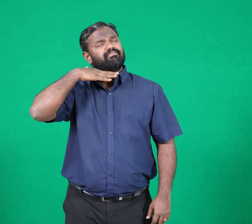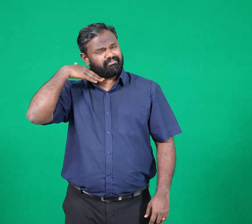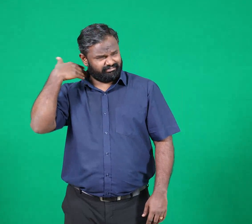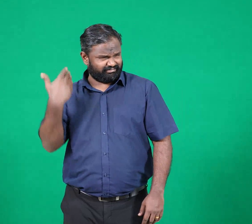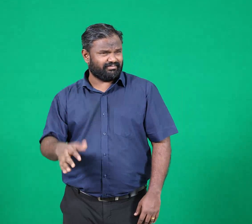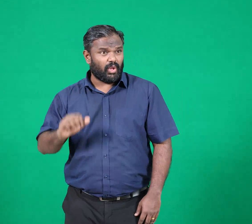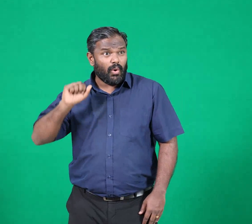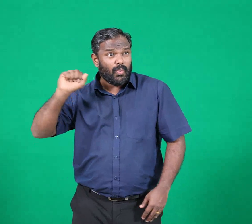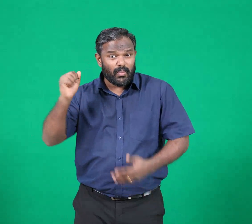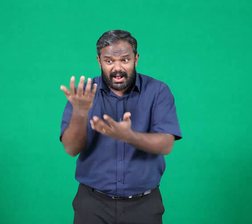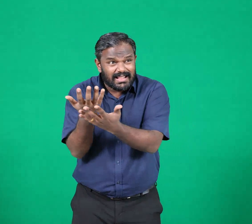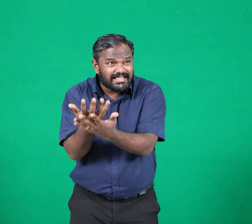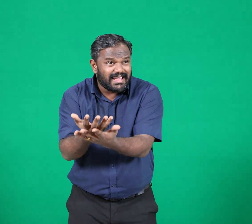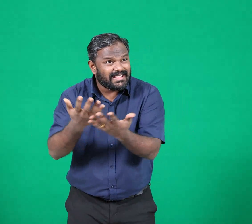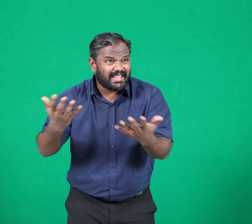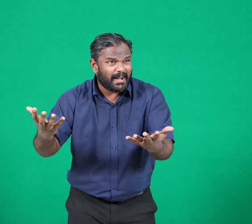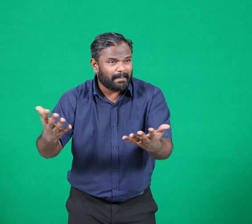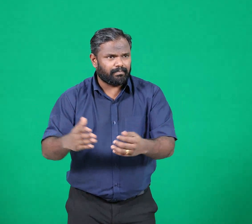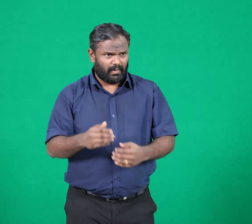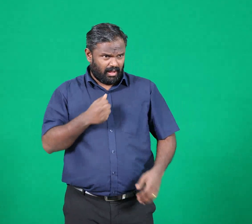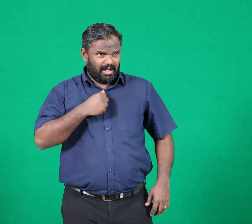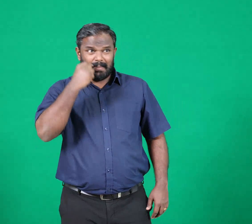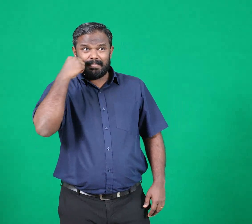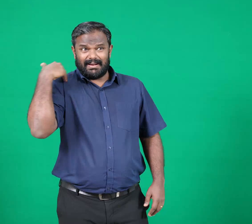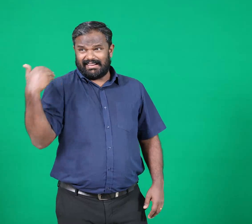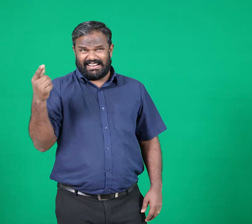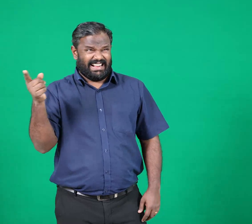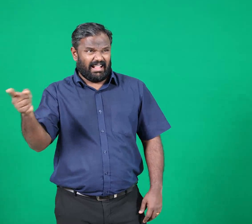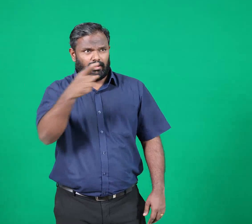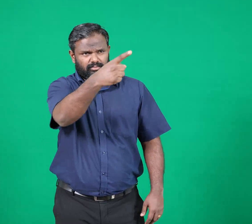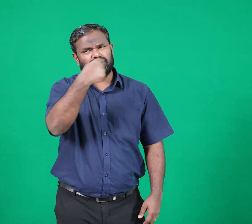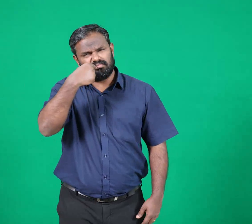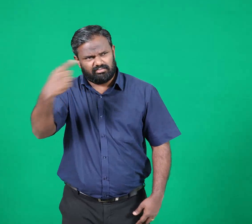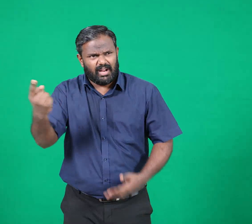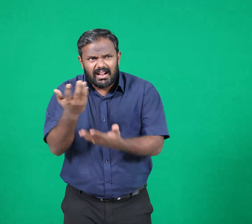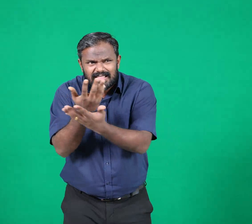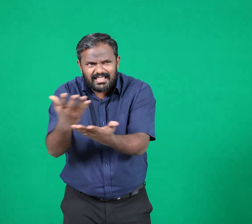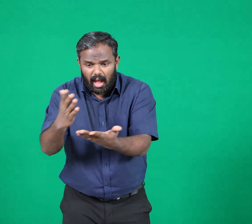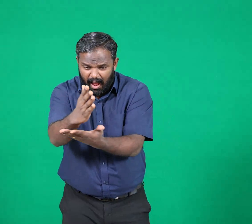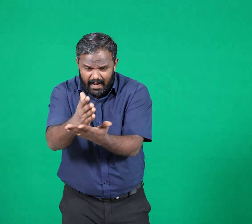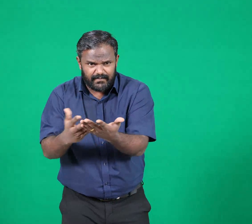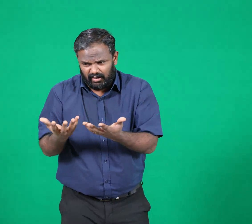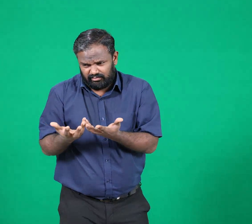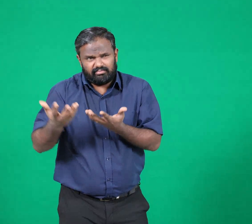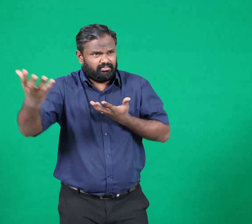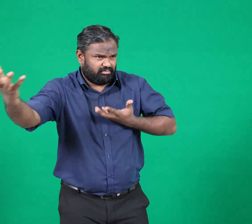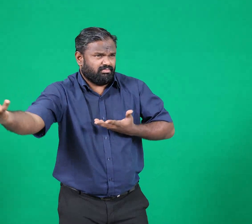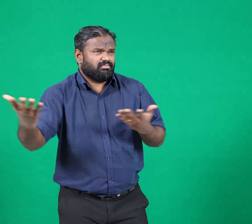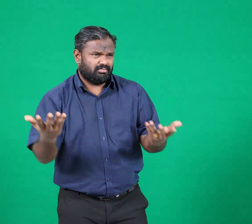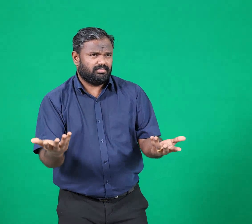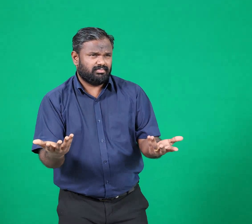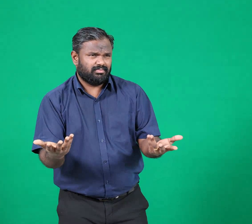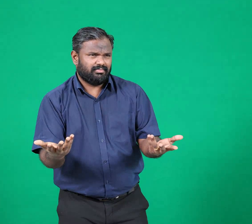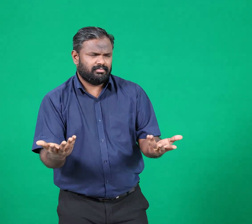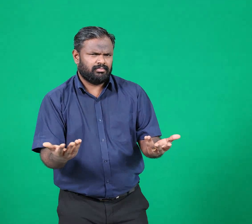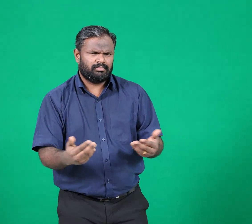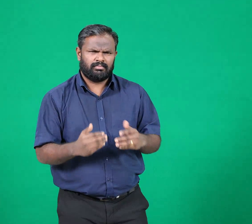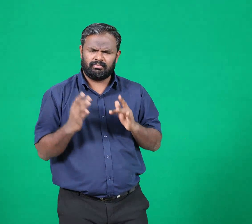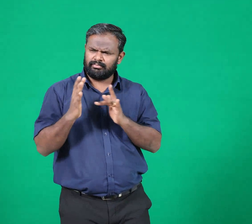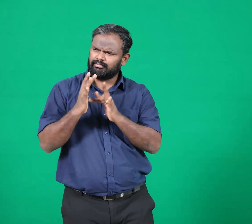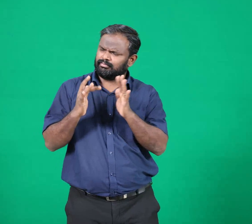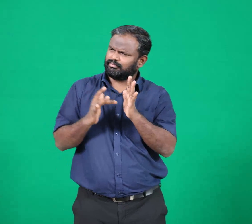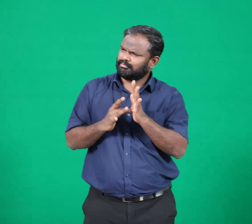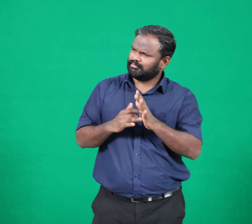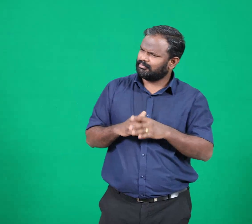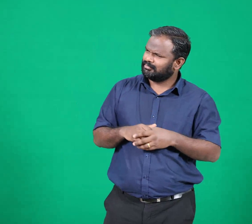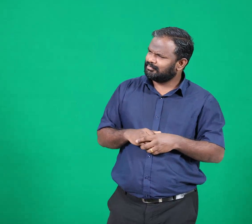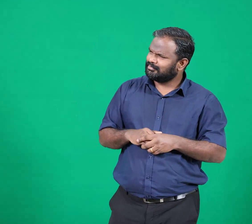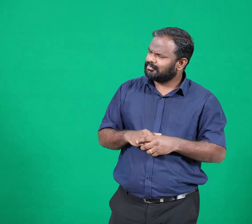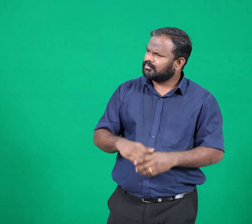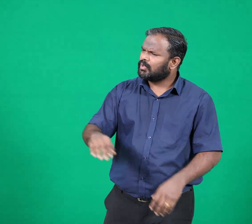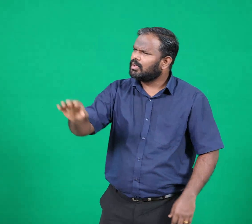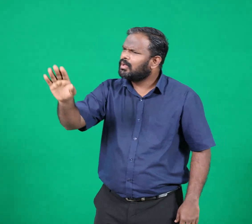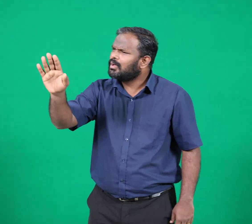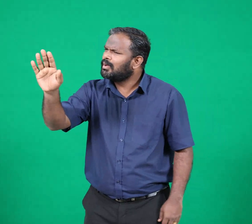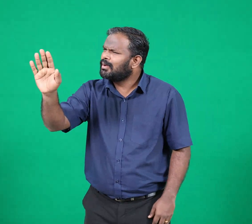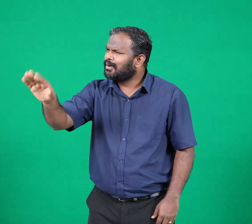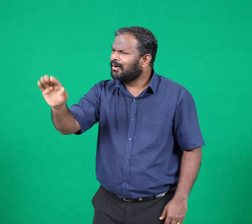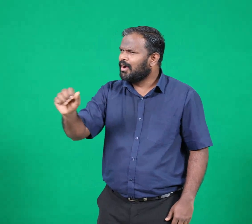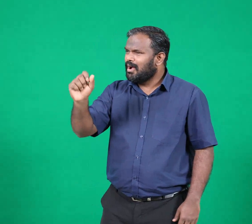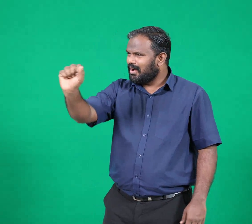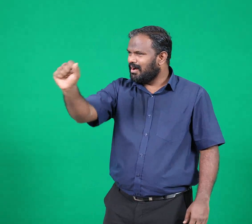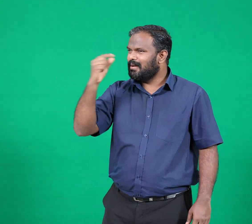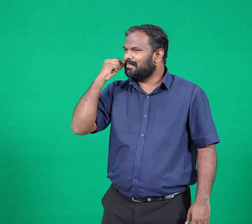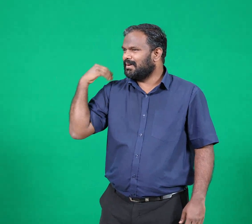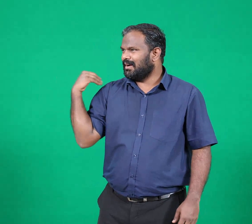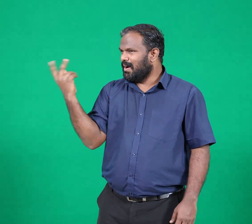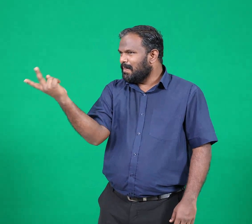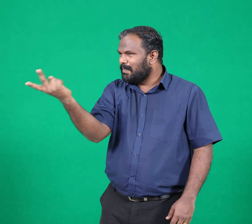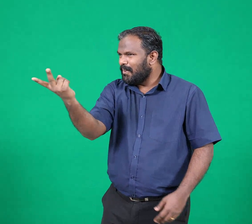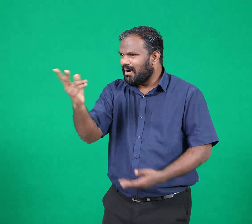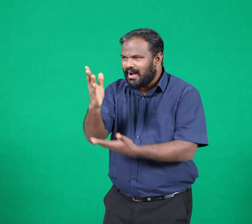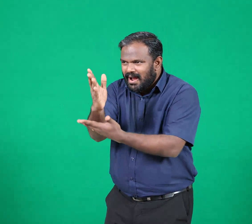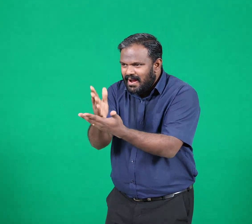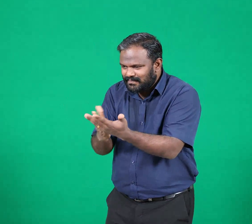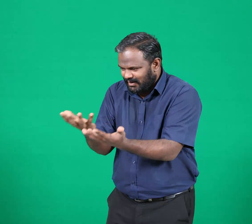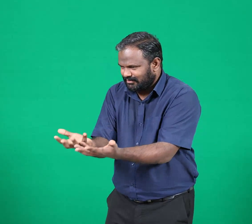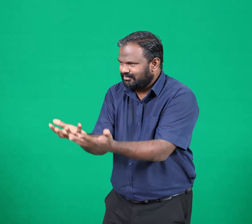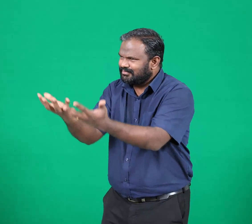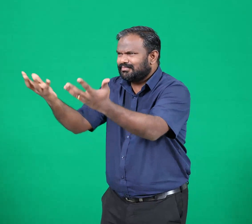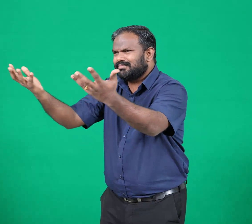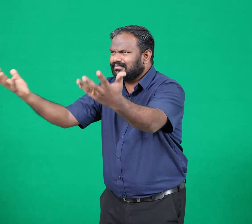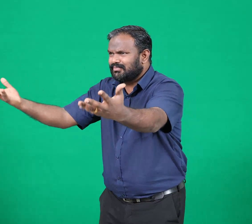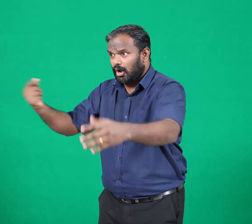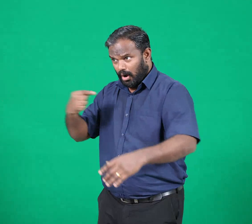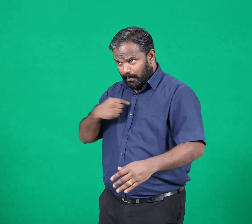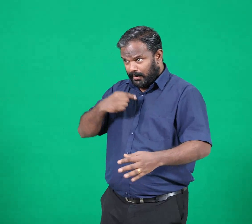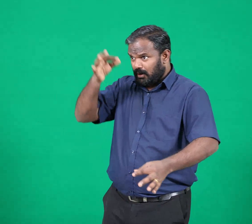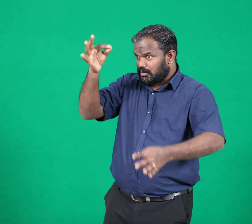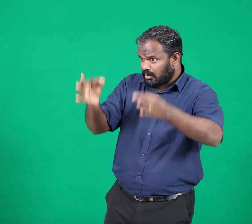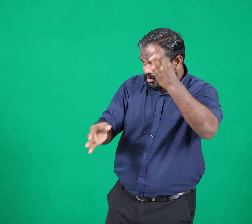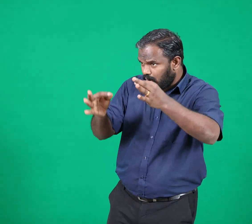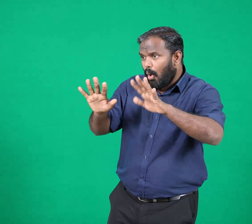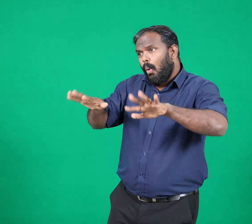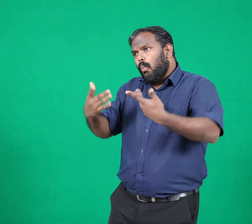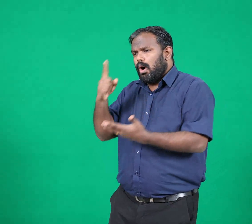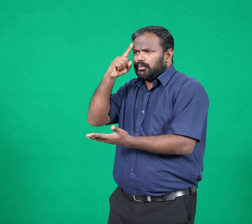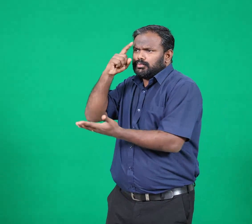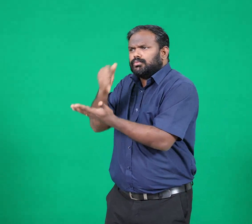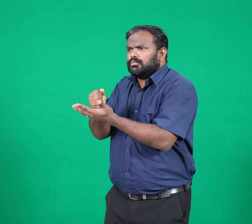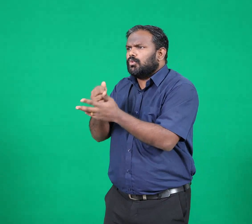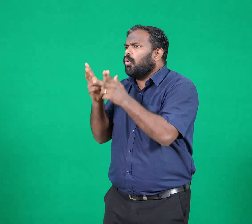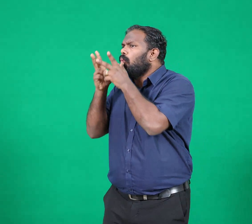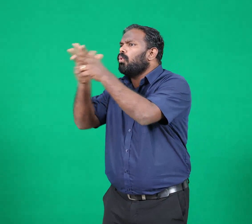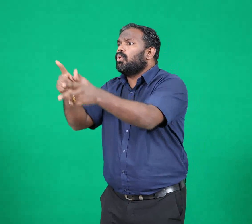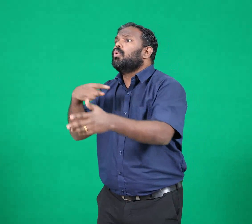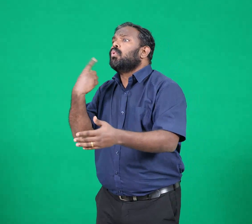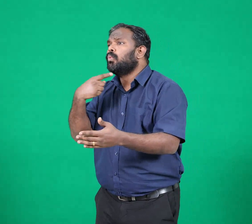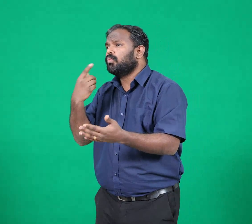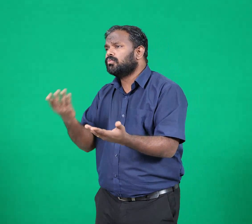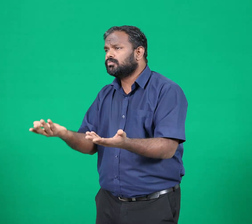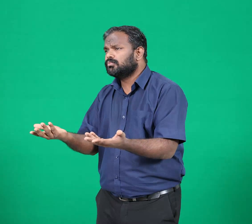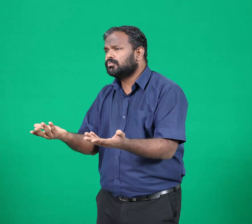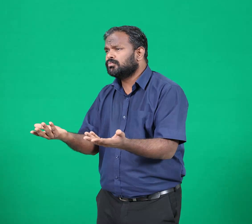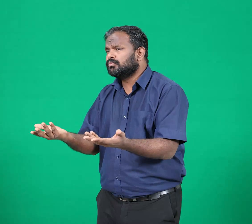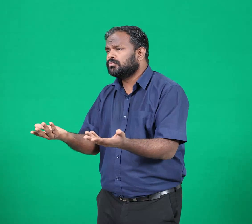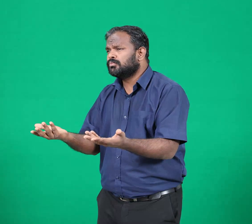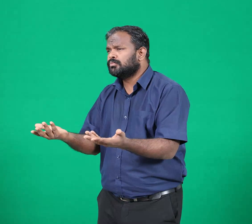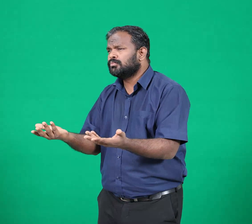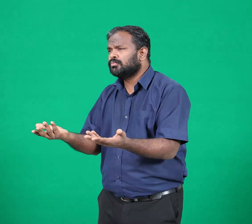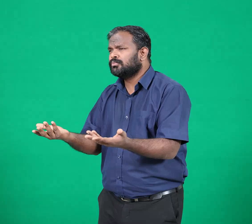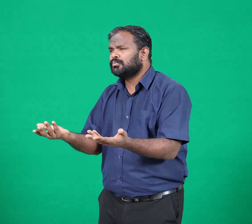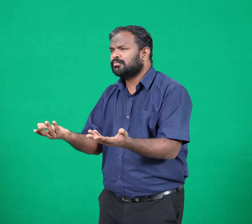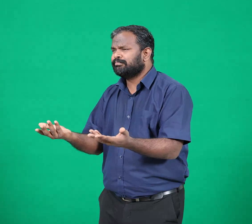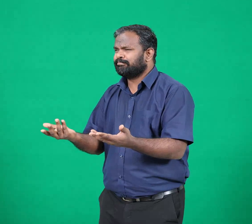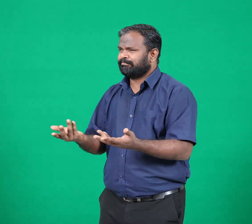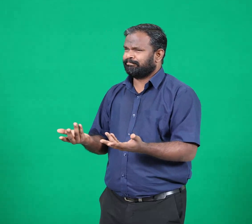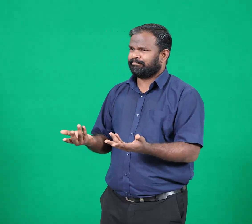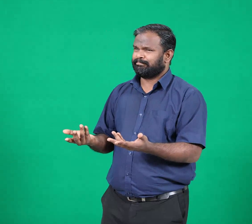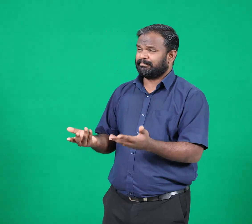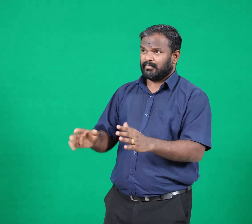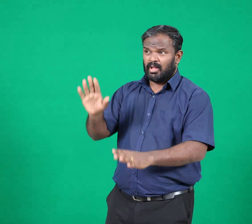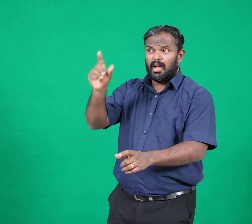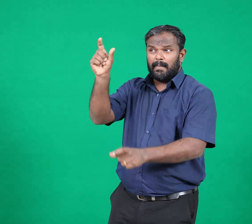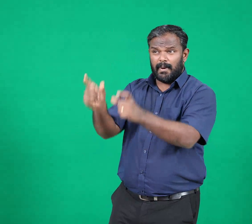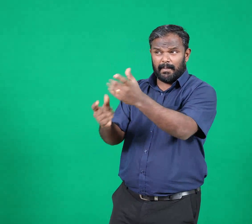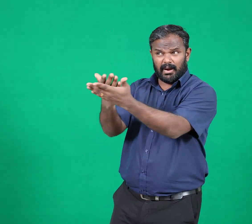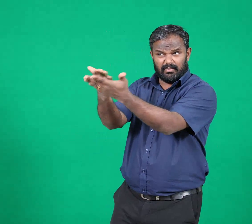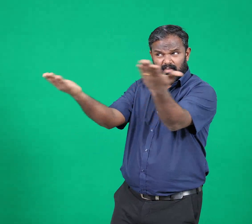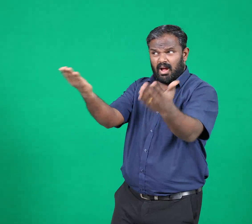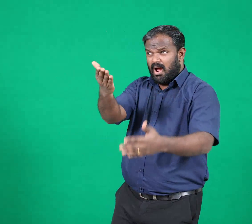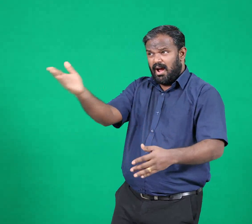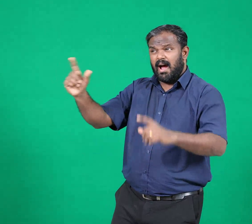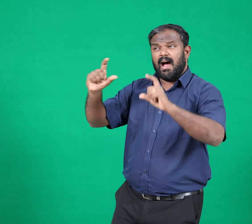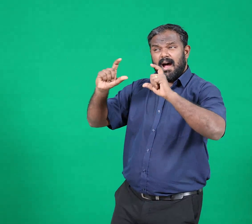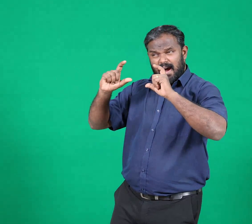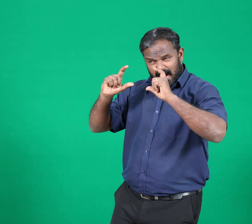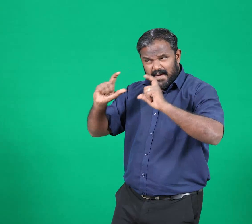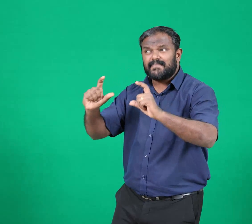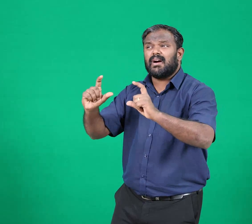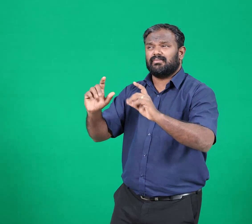But Jesus replied, "Man, who appointed Me judge or executor between you?" And He said to them, "Watch out!